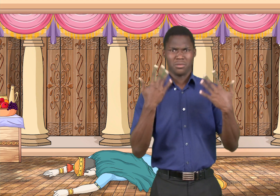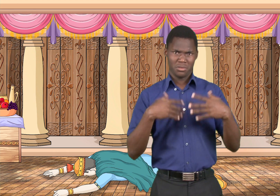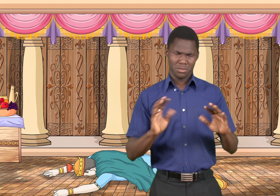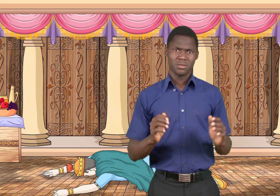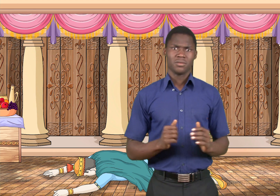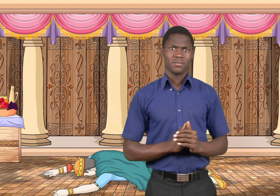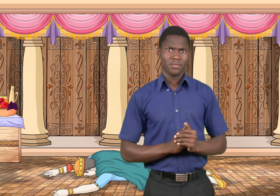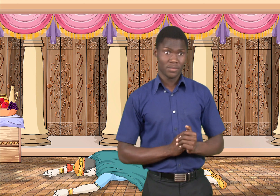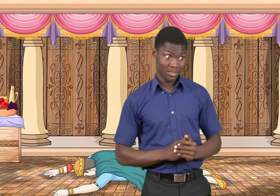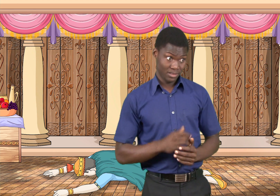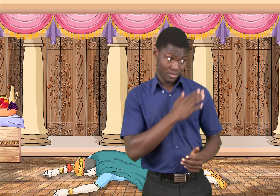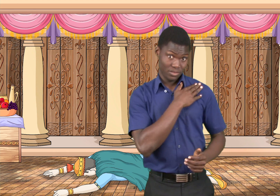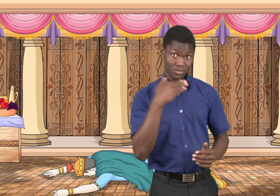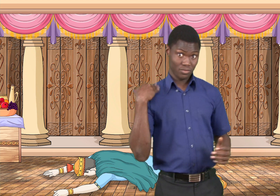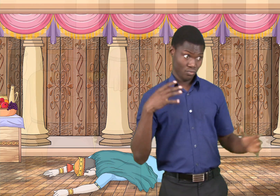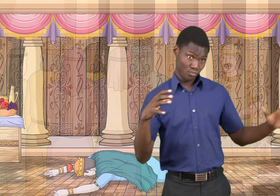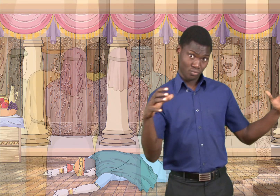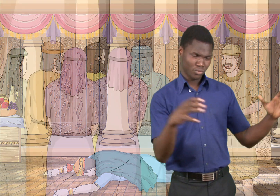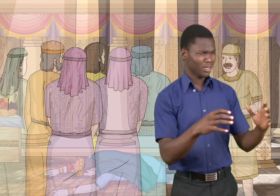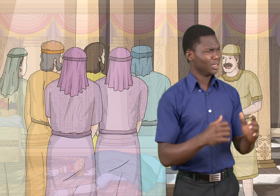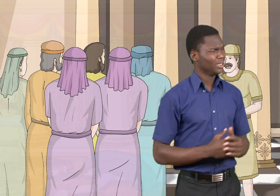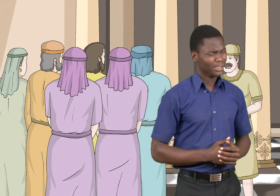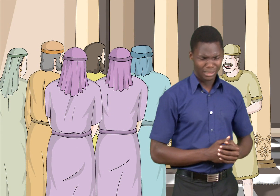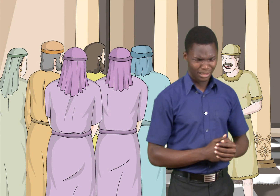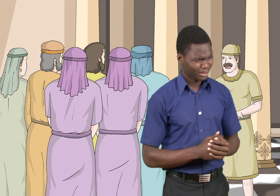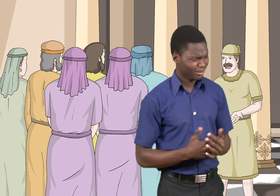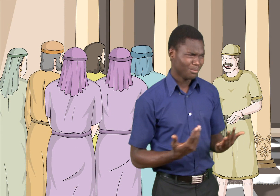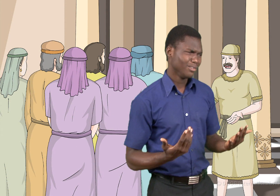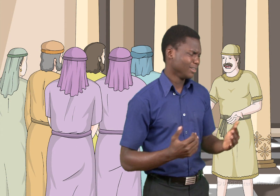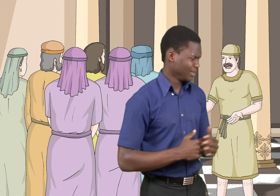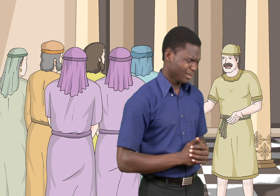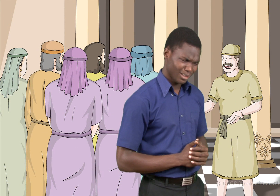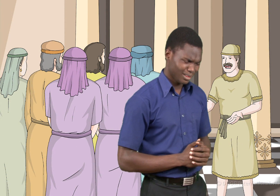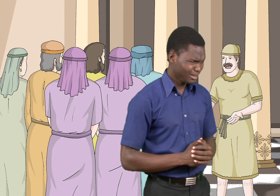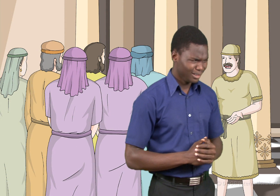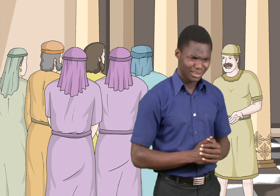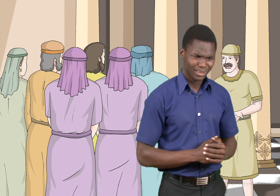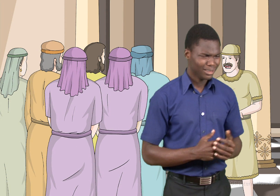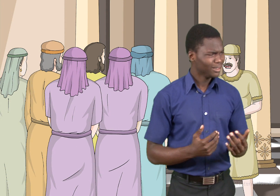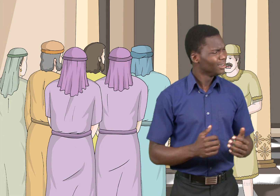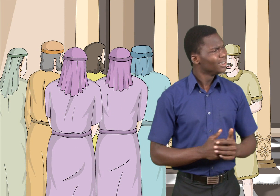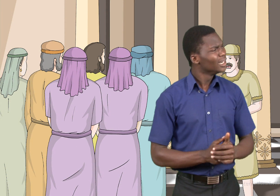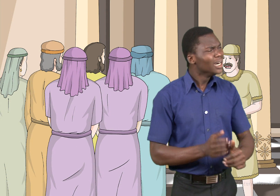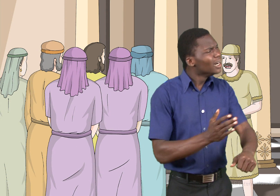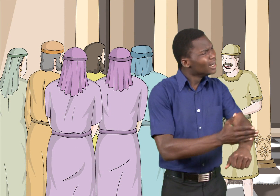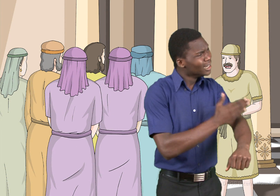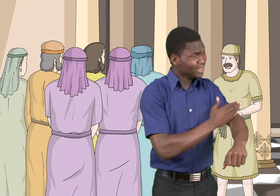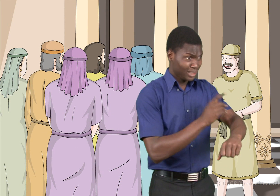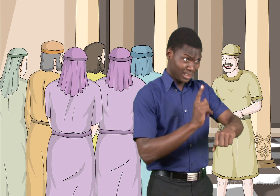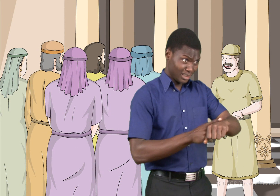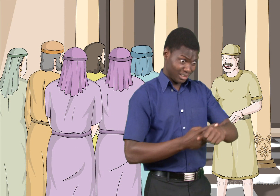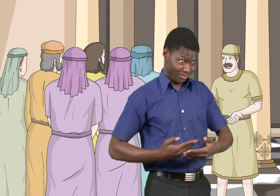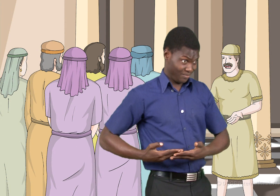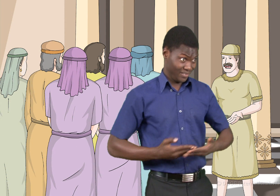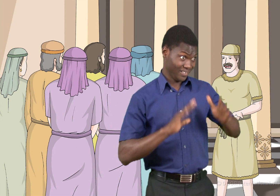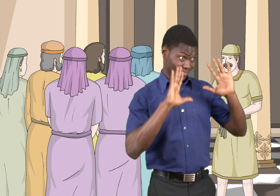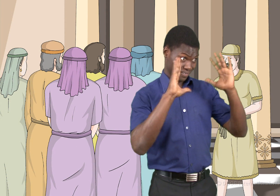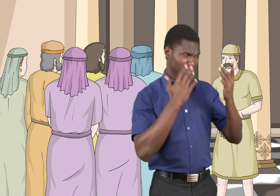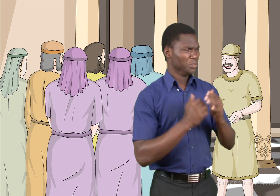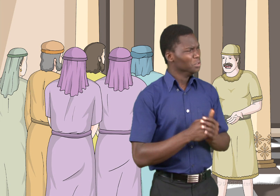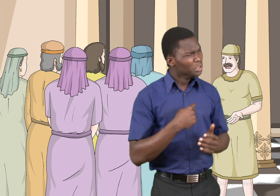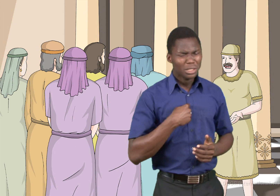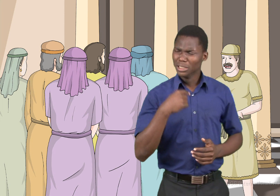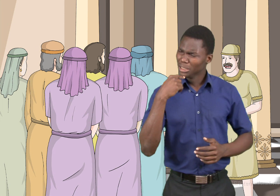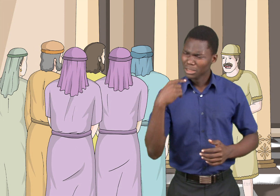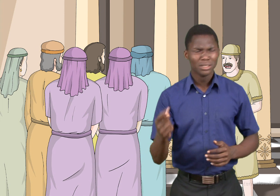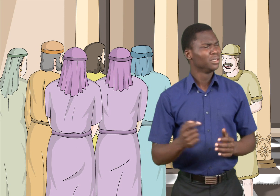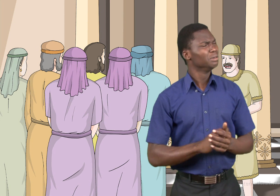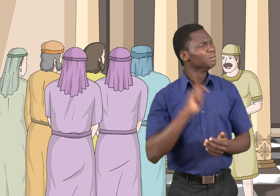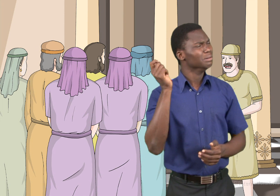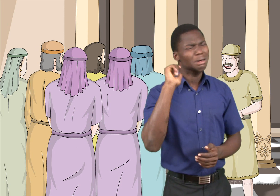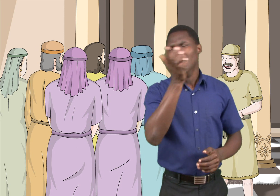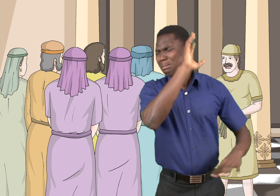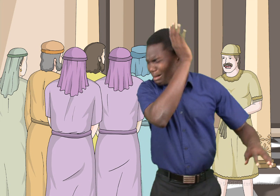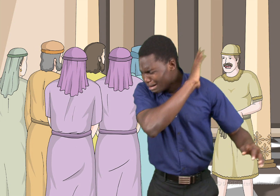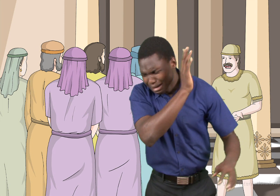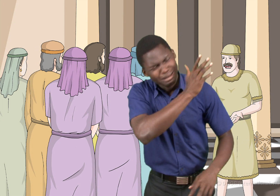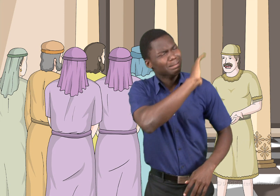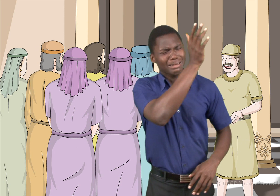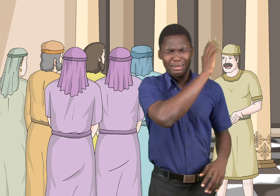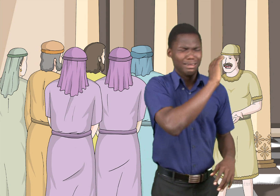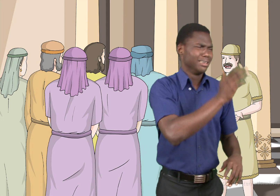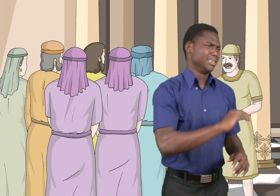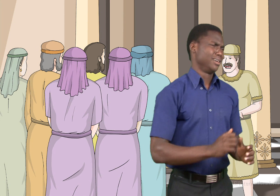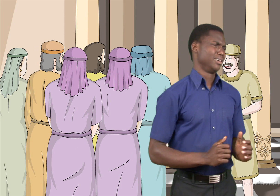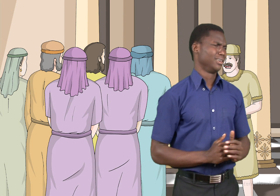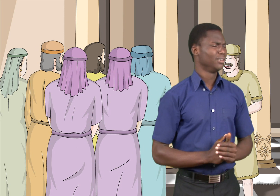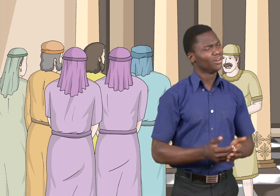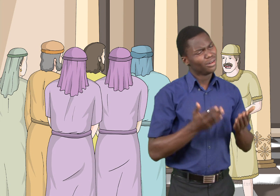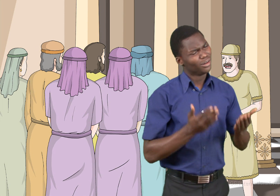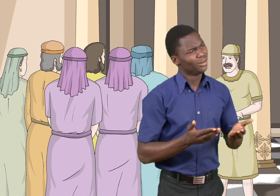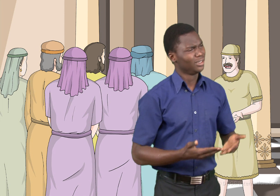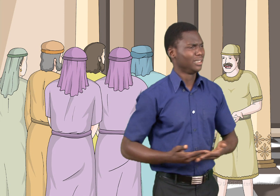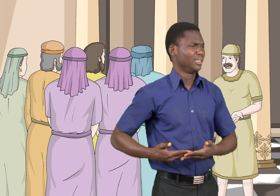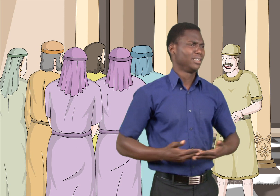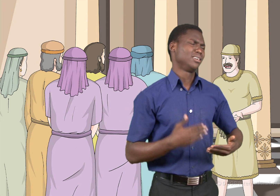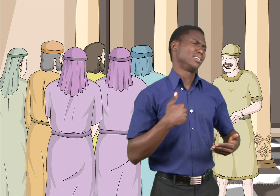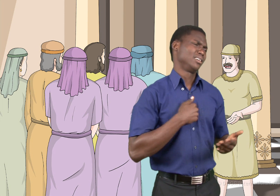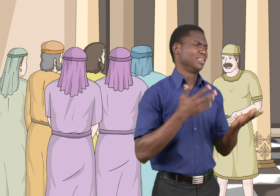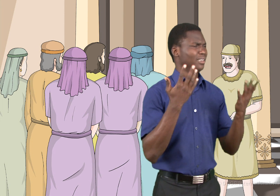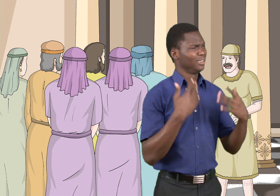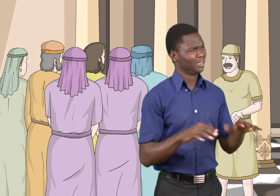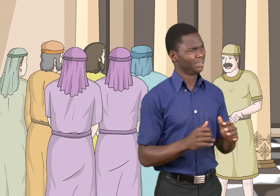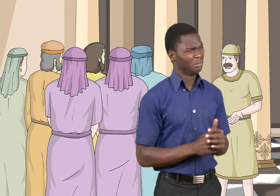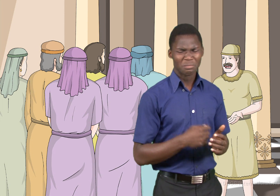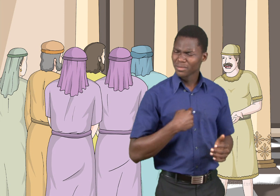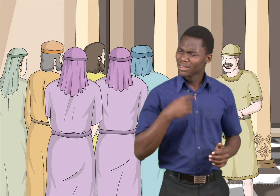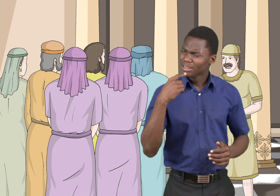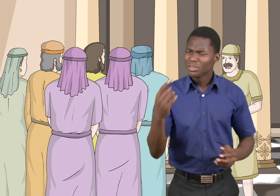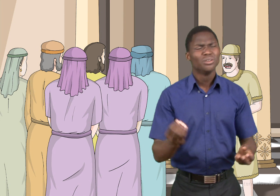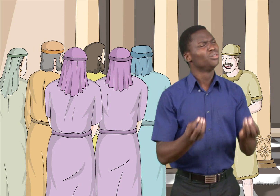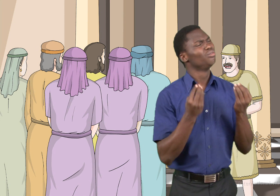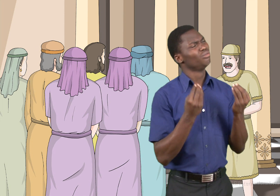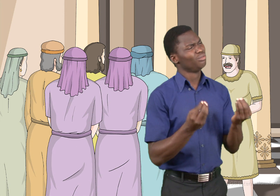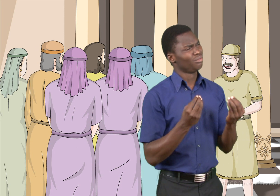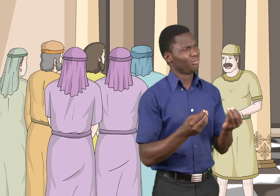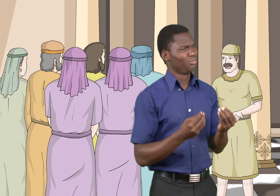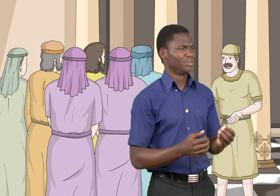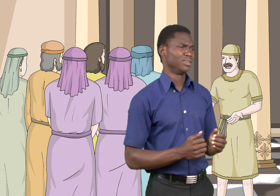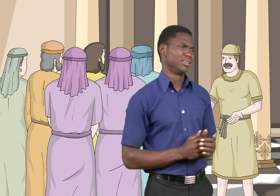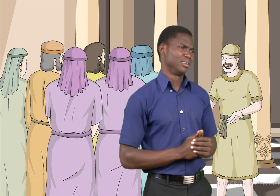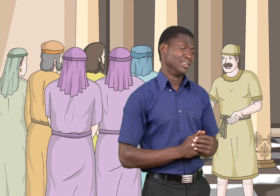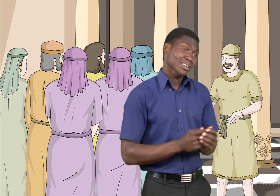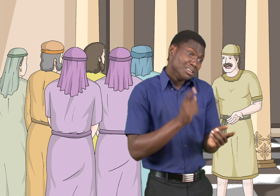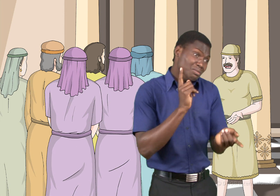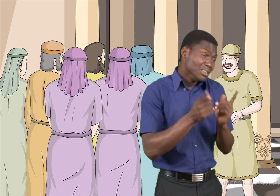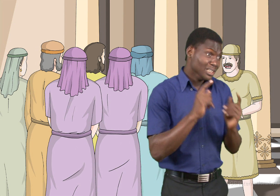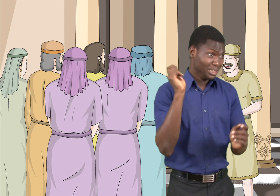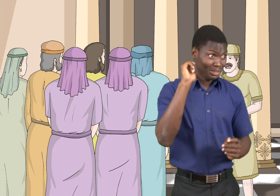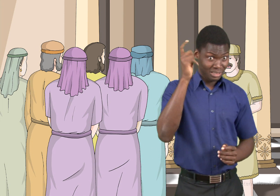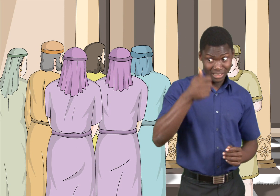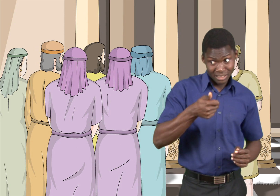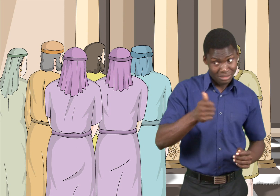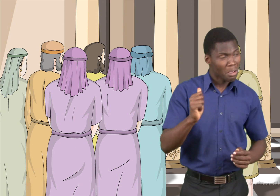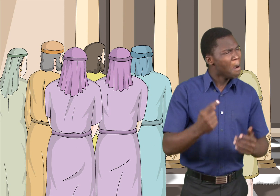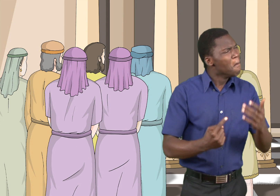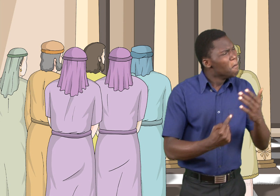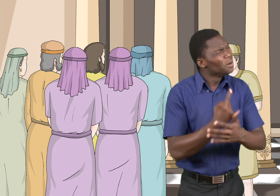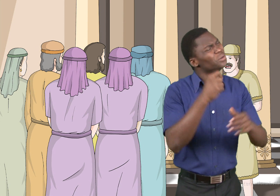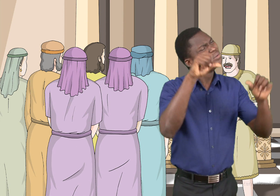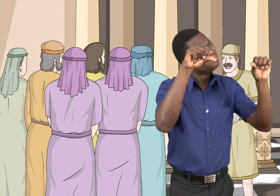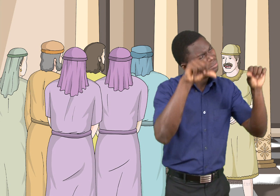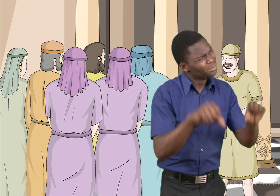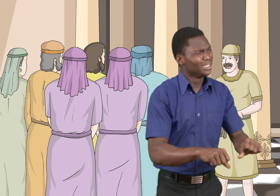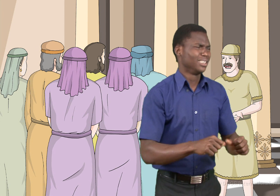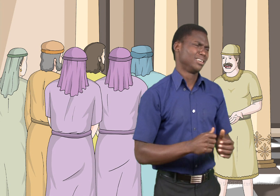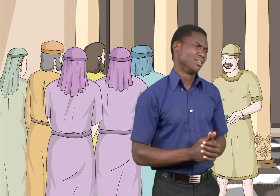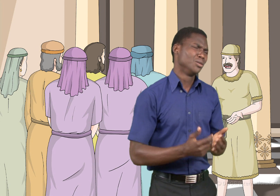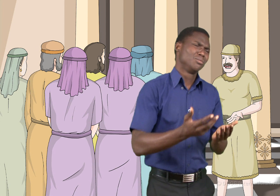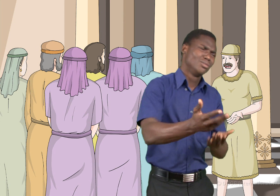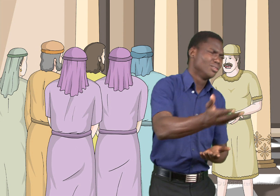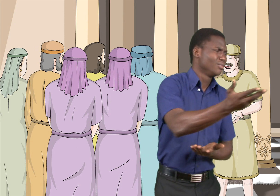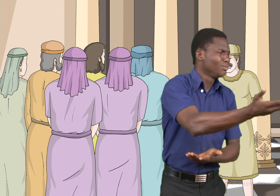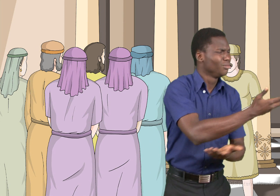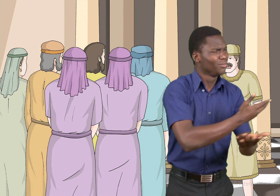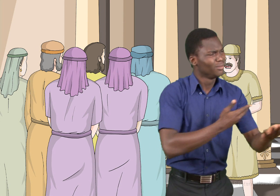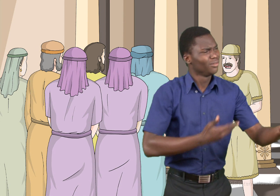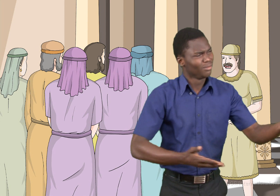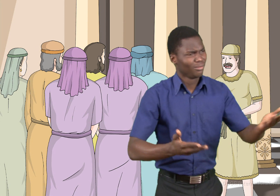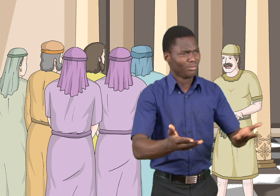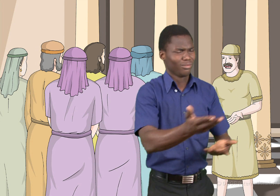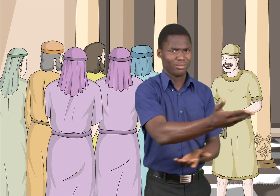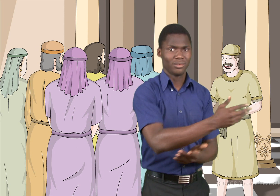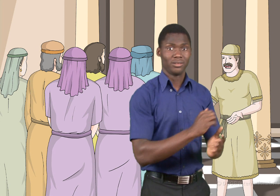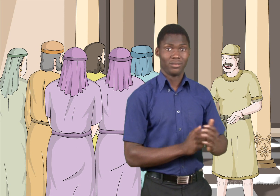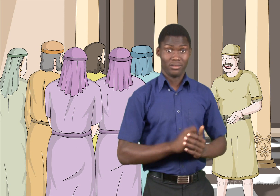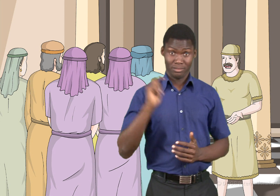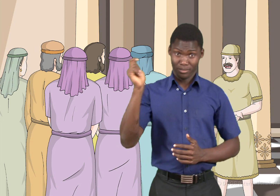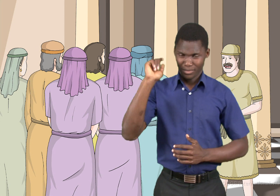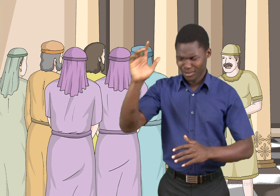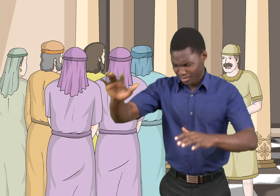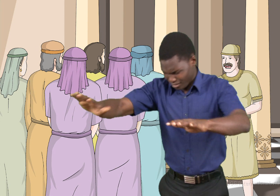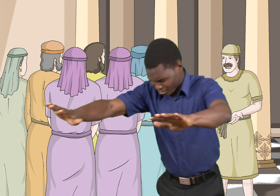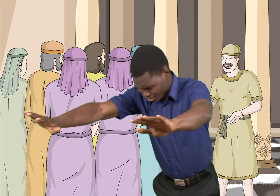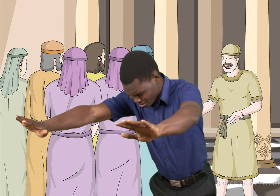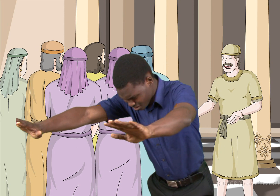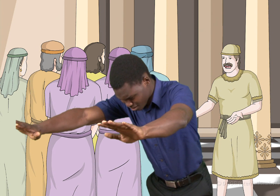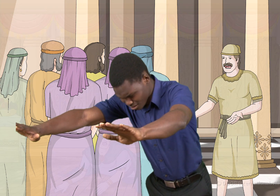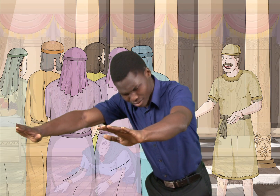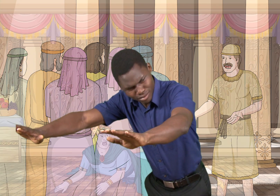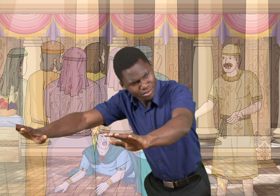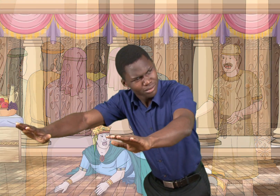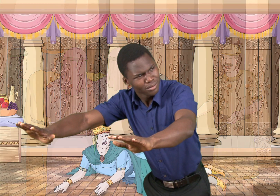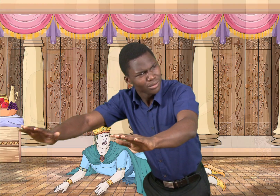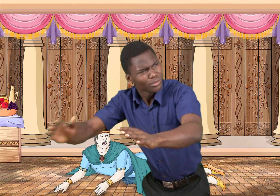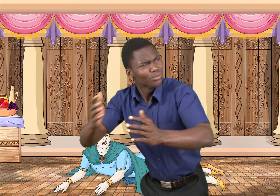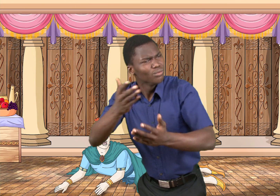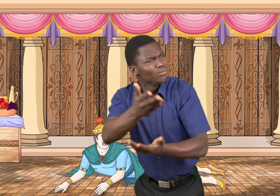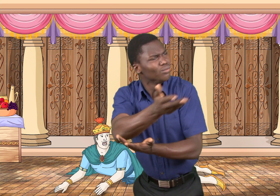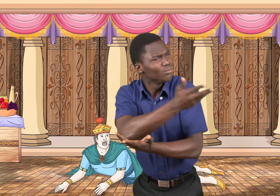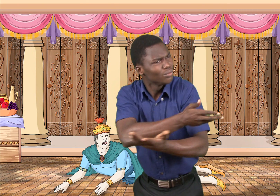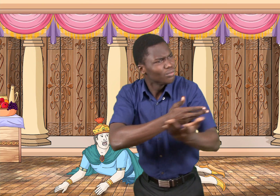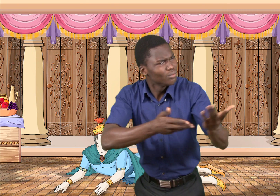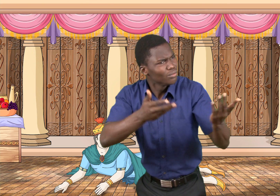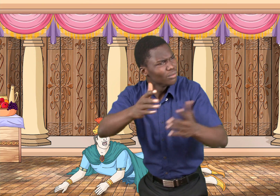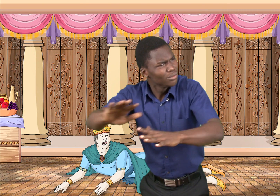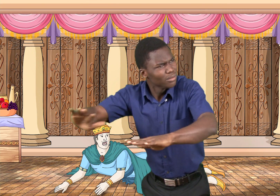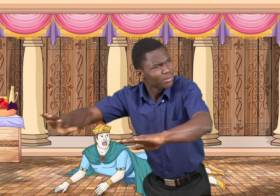But David’s servants were afraid to tell him that the child was dead, for they said, “Look, while the child was alive, we spoke to him, and he would not listen to us.